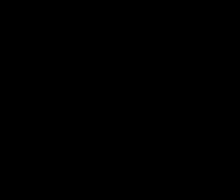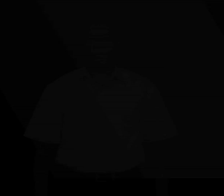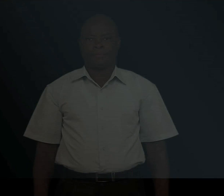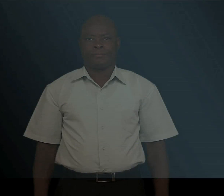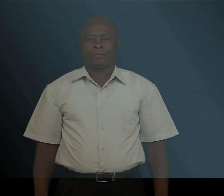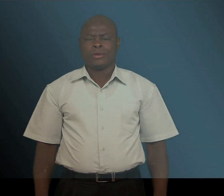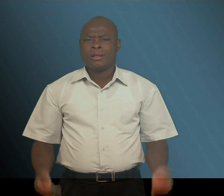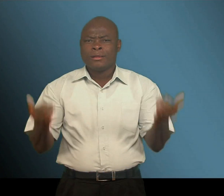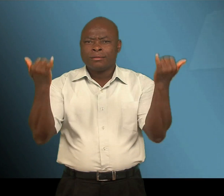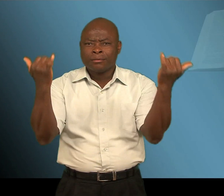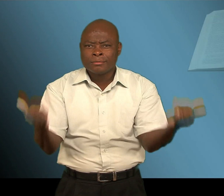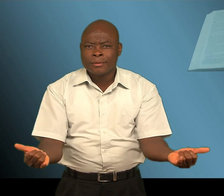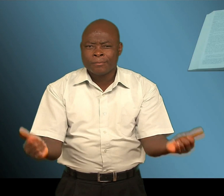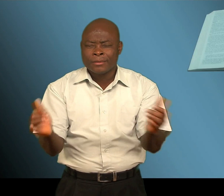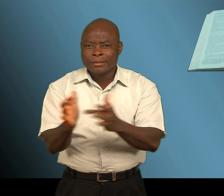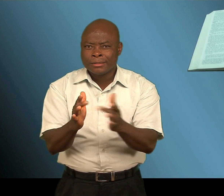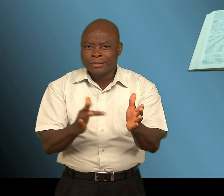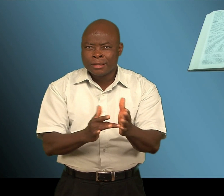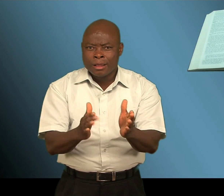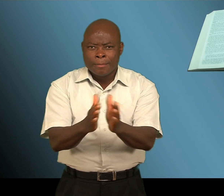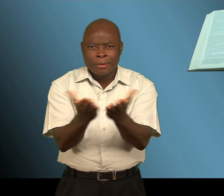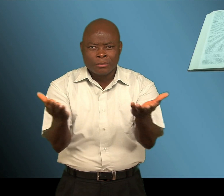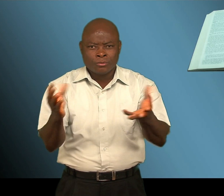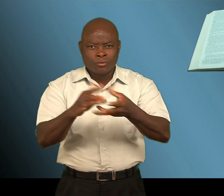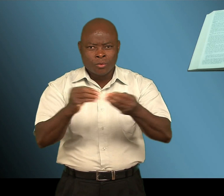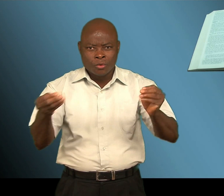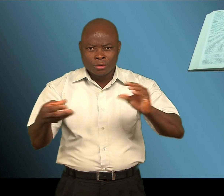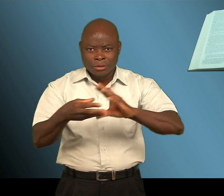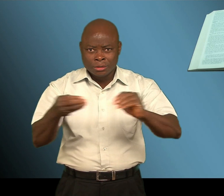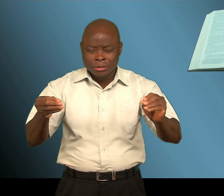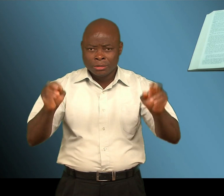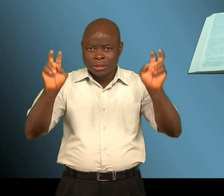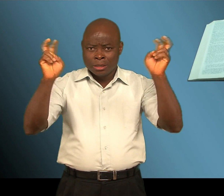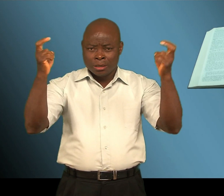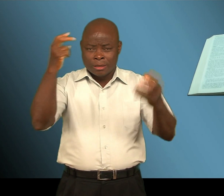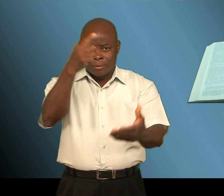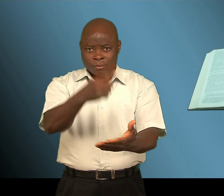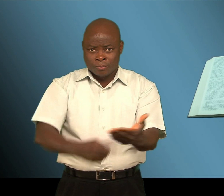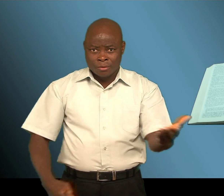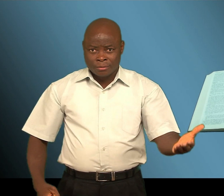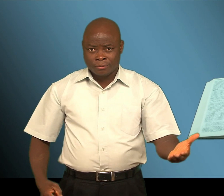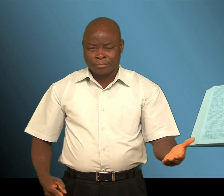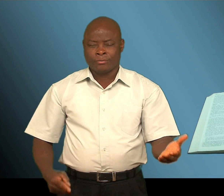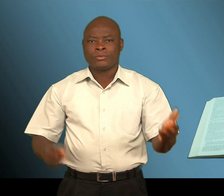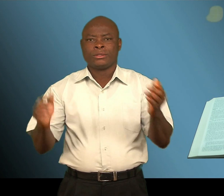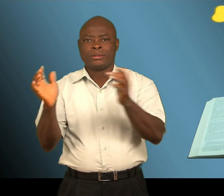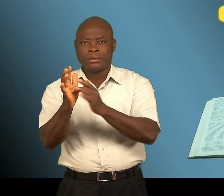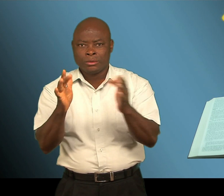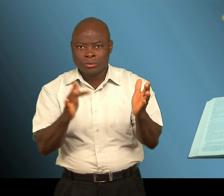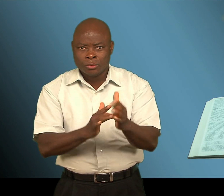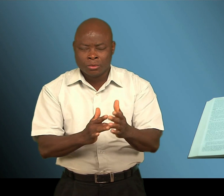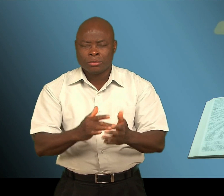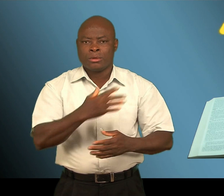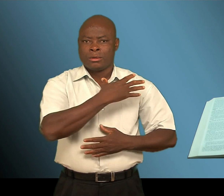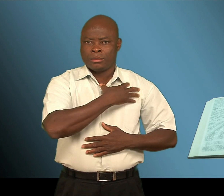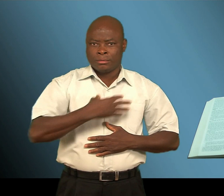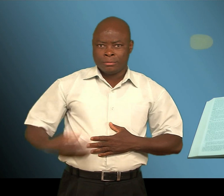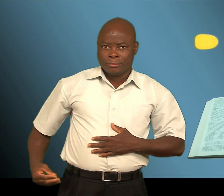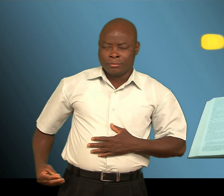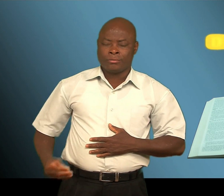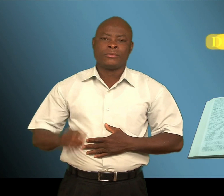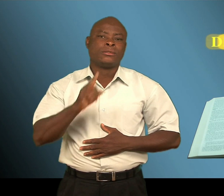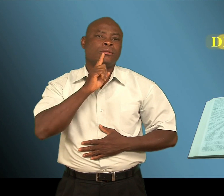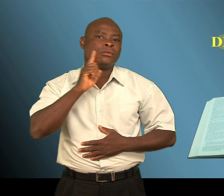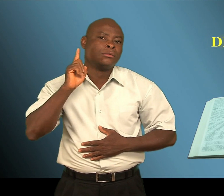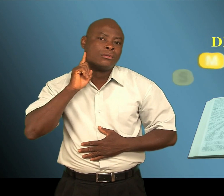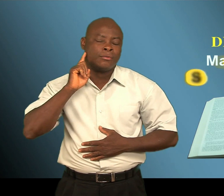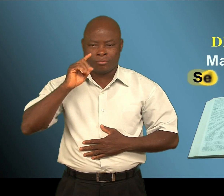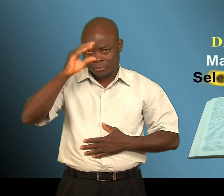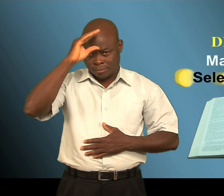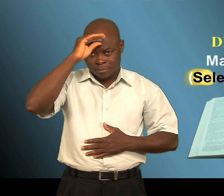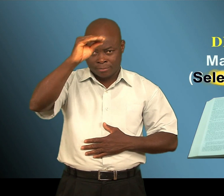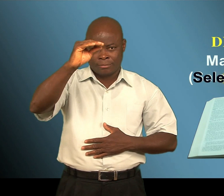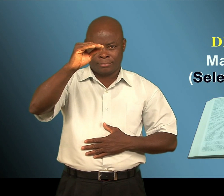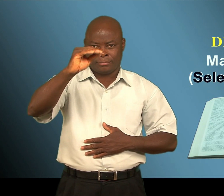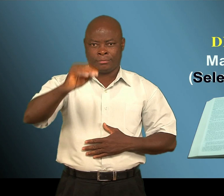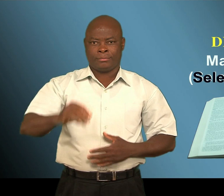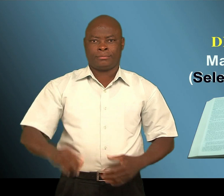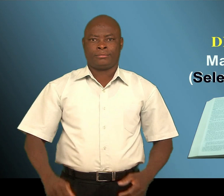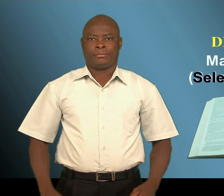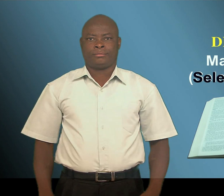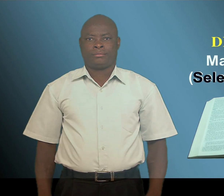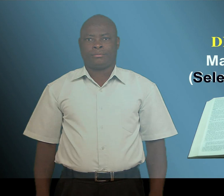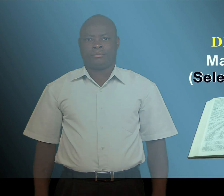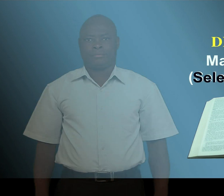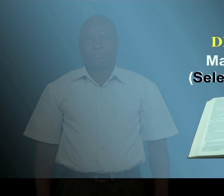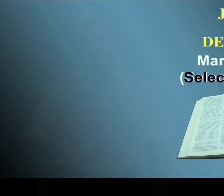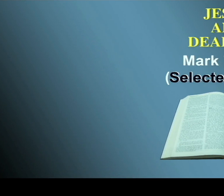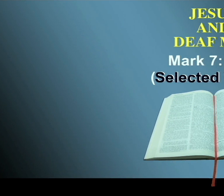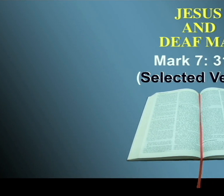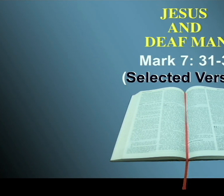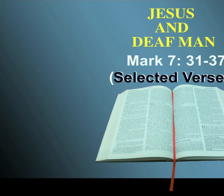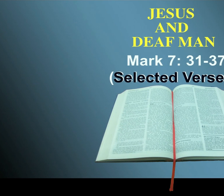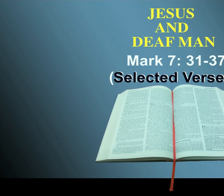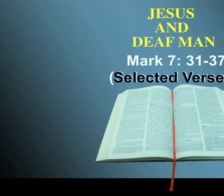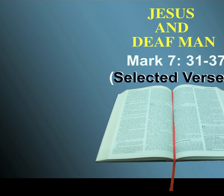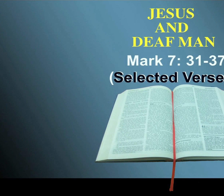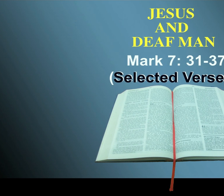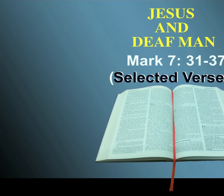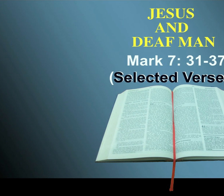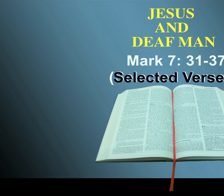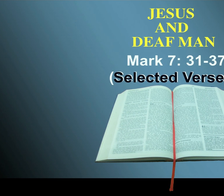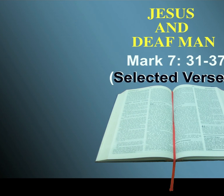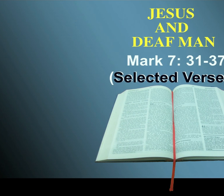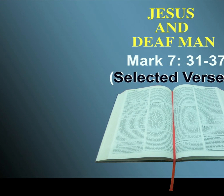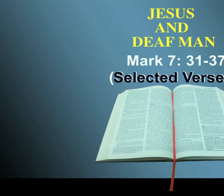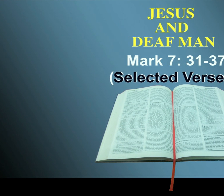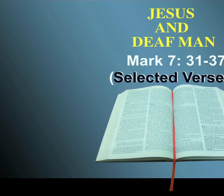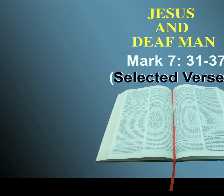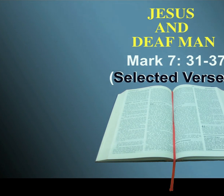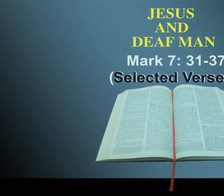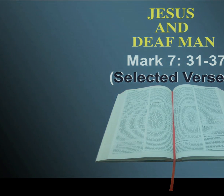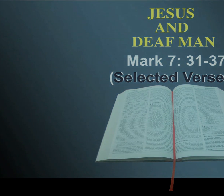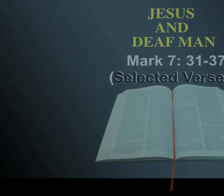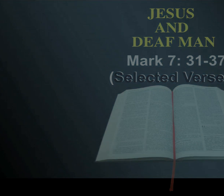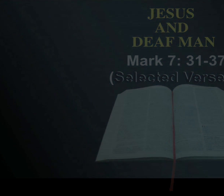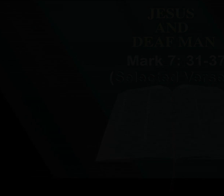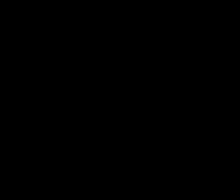Jesus and a deaf man